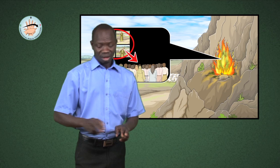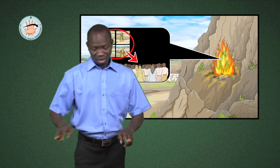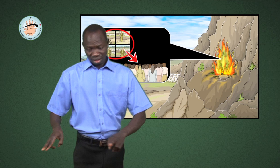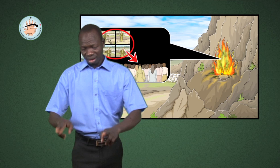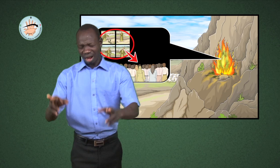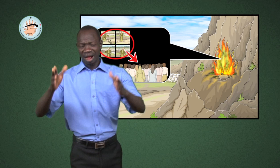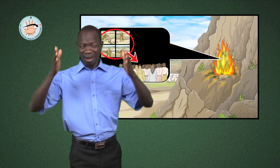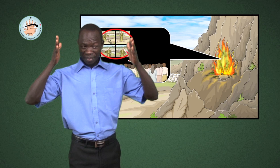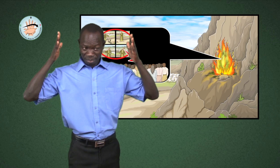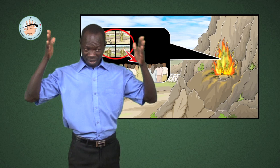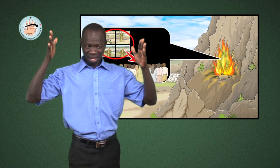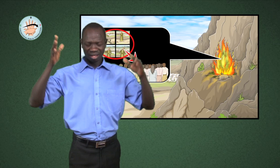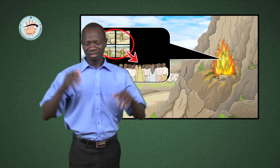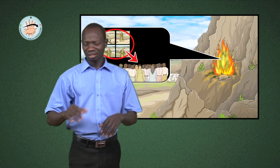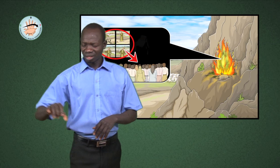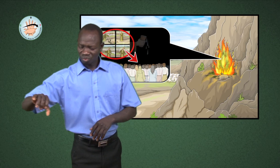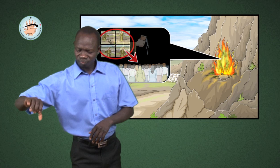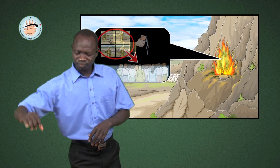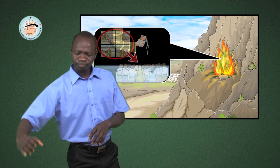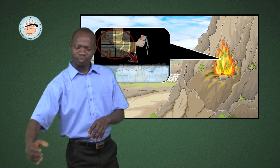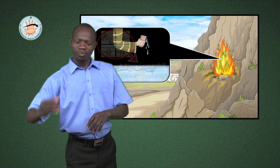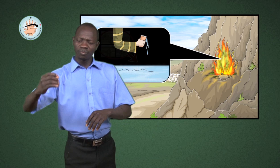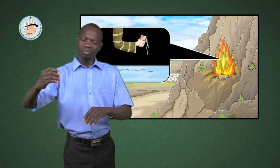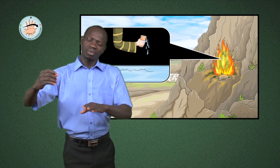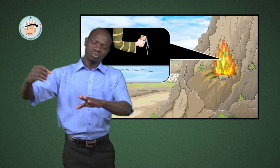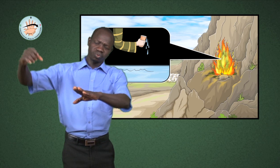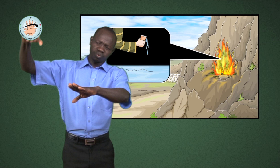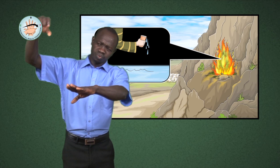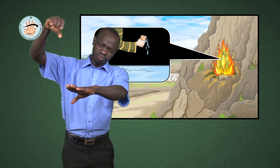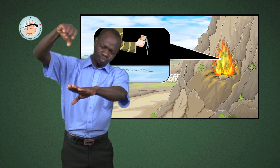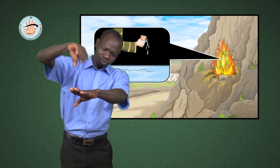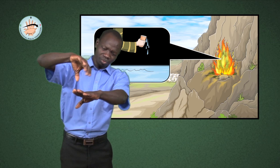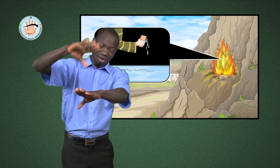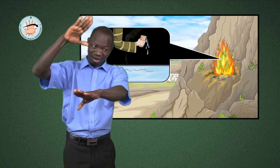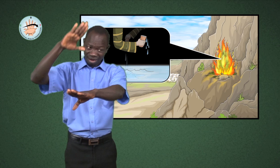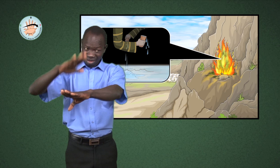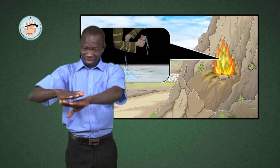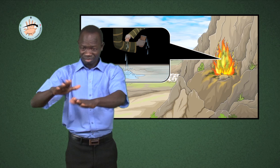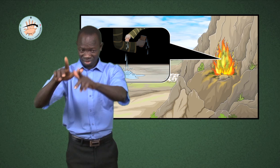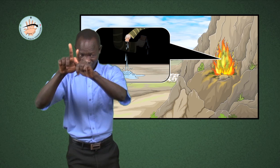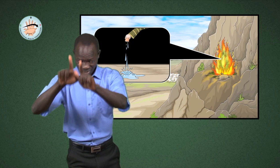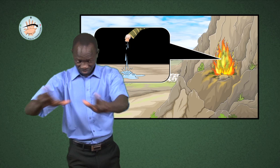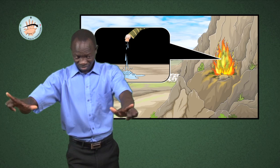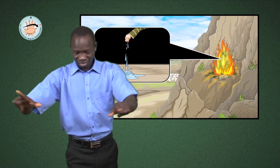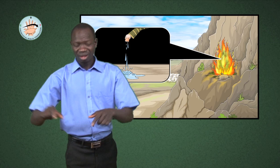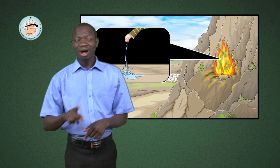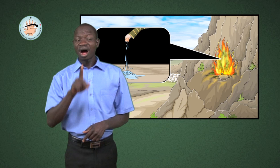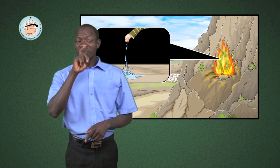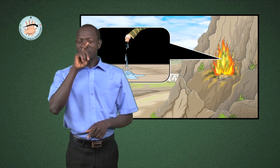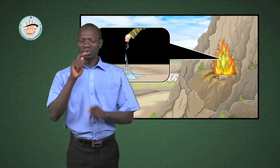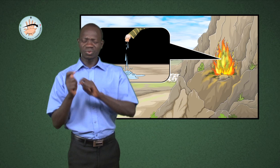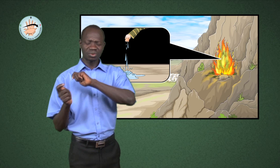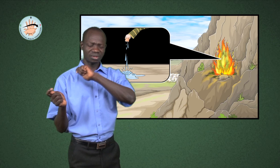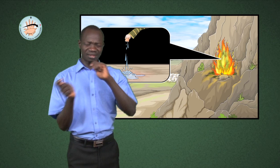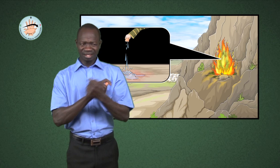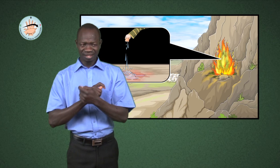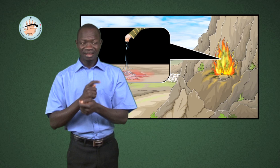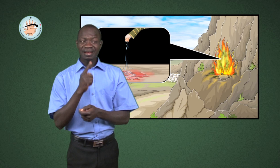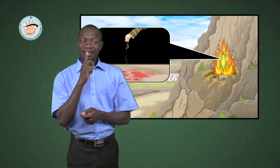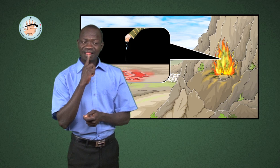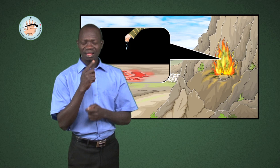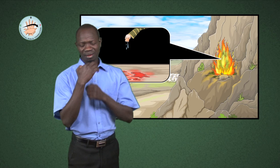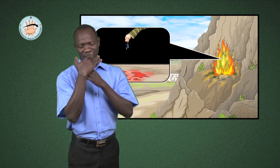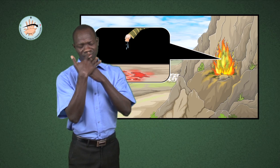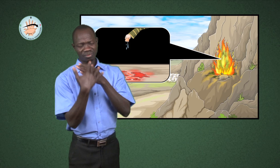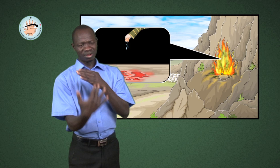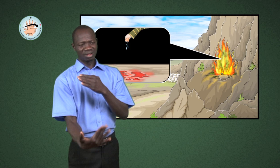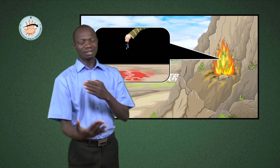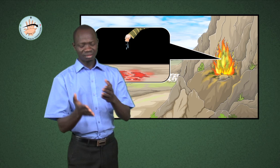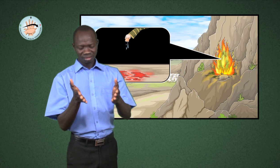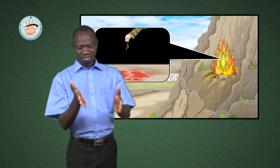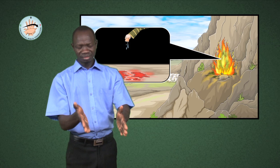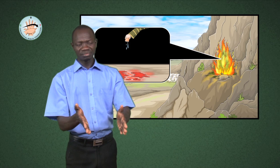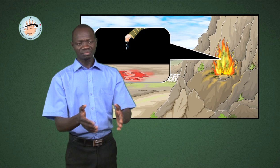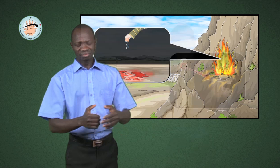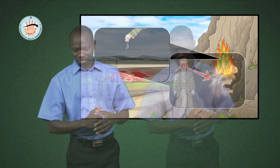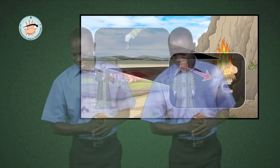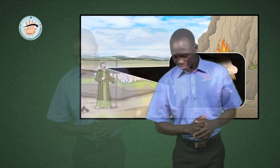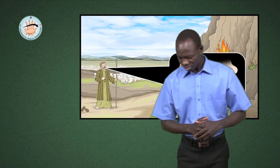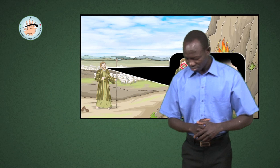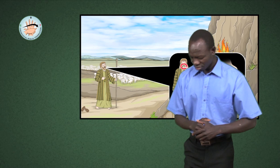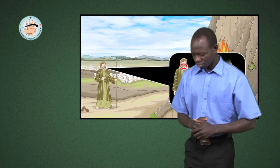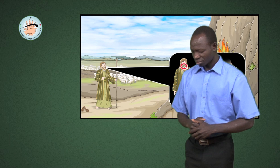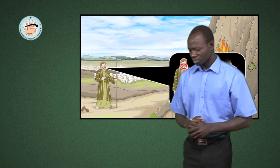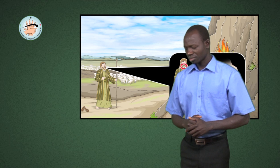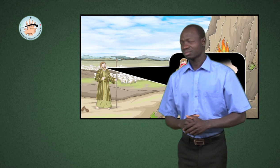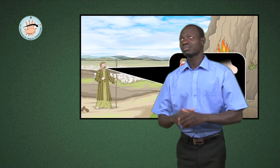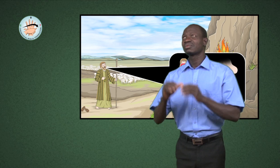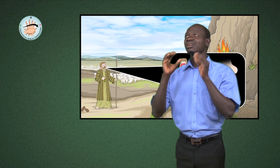But if they do not believe even these two signs or listen to your voice, take some water from the Nile and pour it on the dry ground. Then the water you take from the Nile will become blood on the ground.”